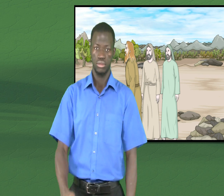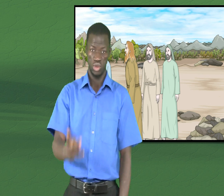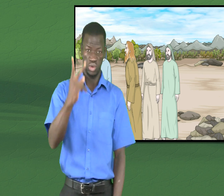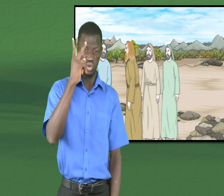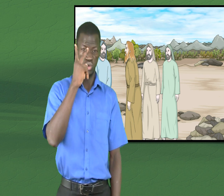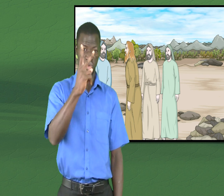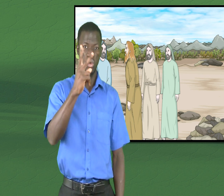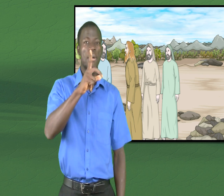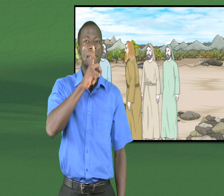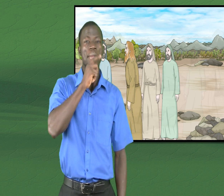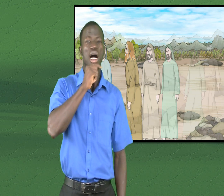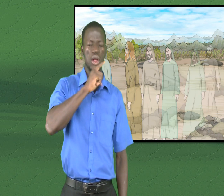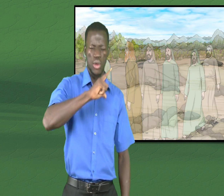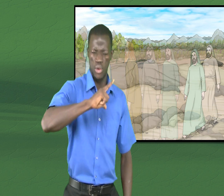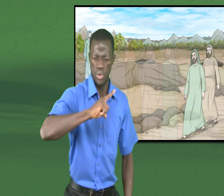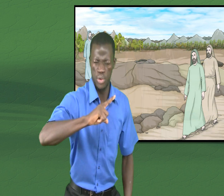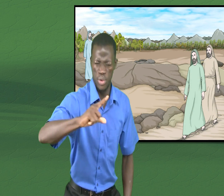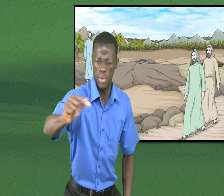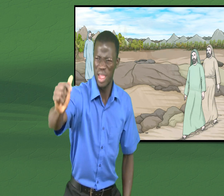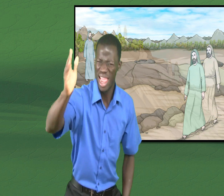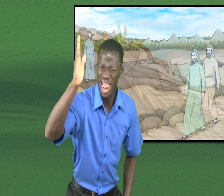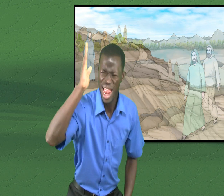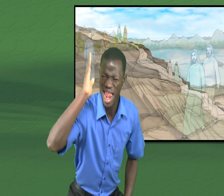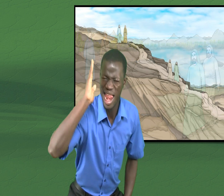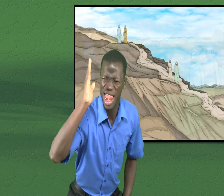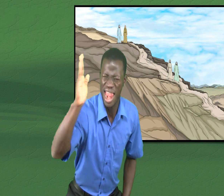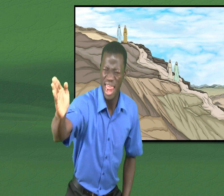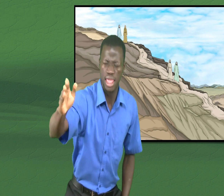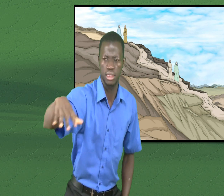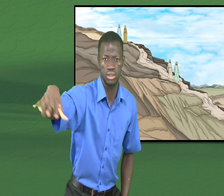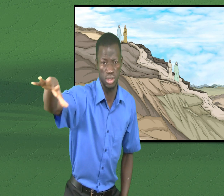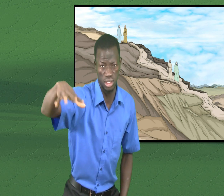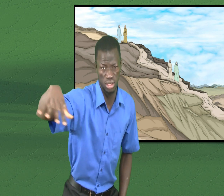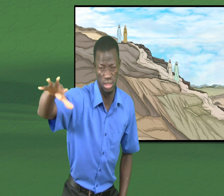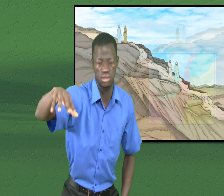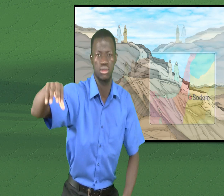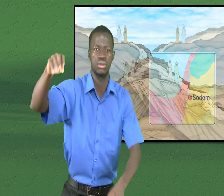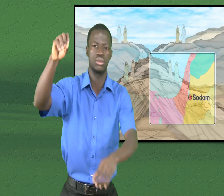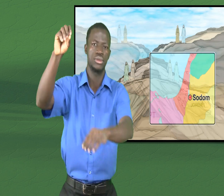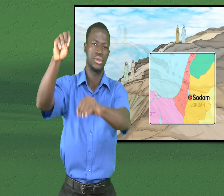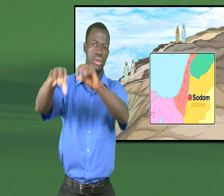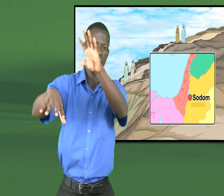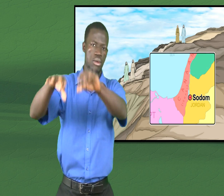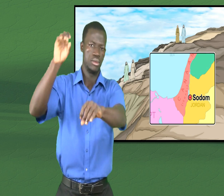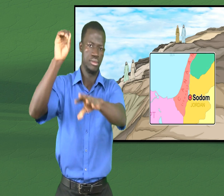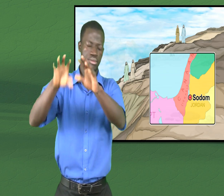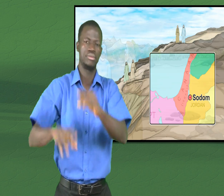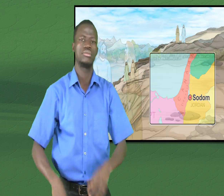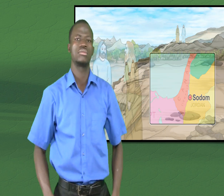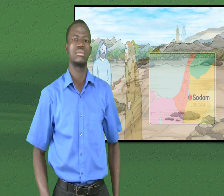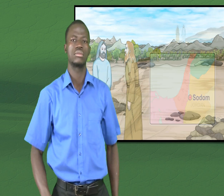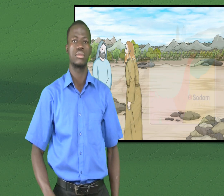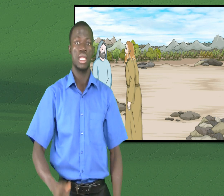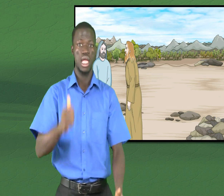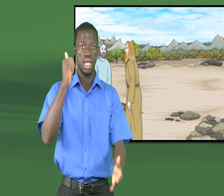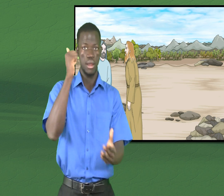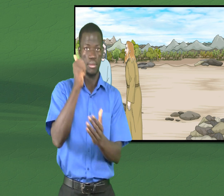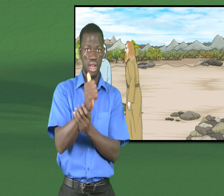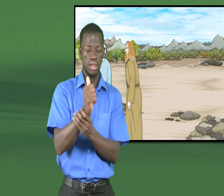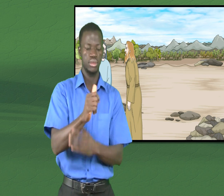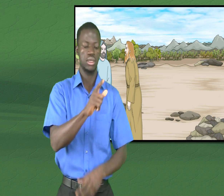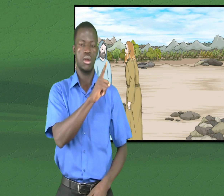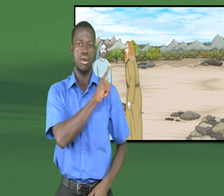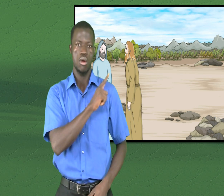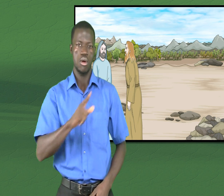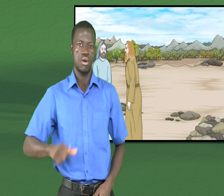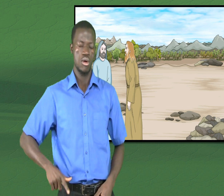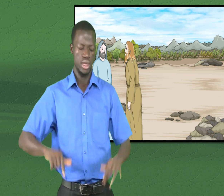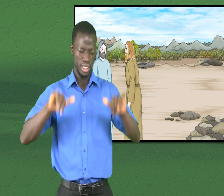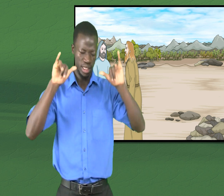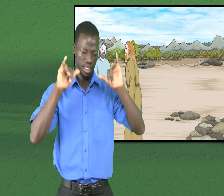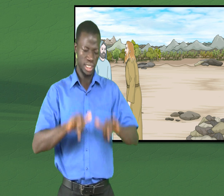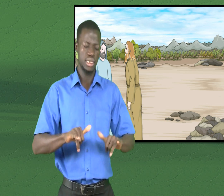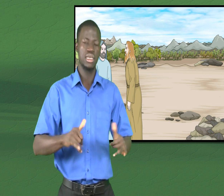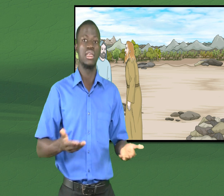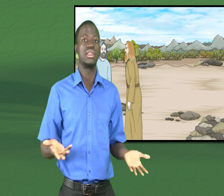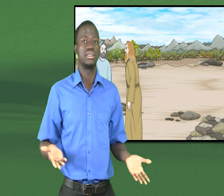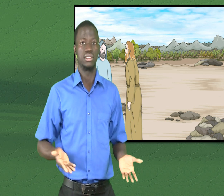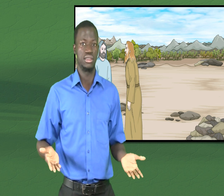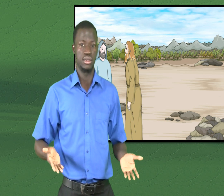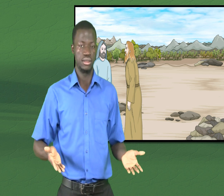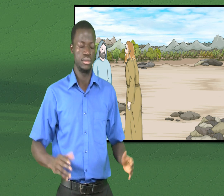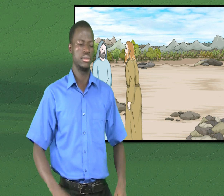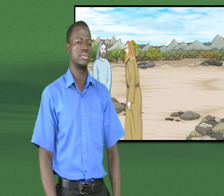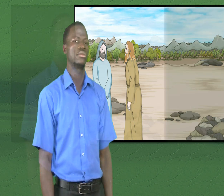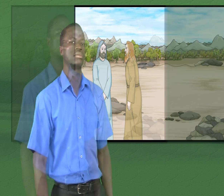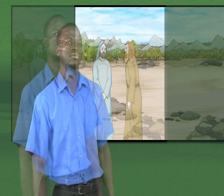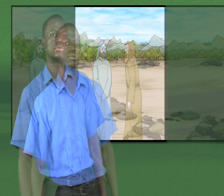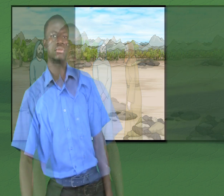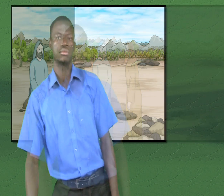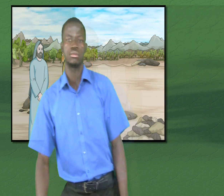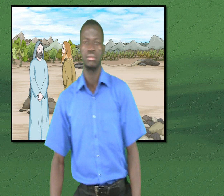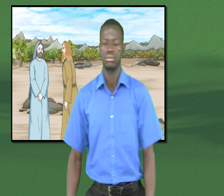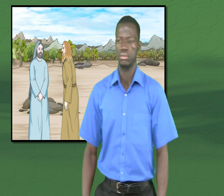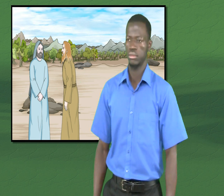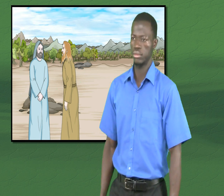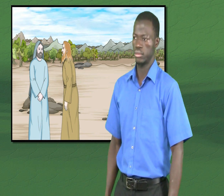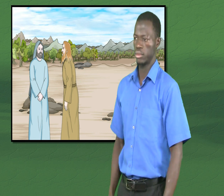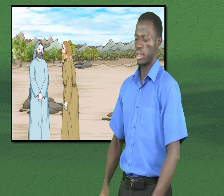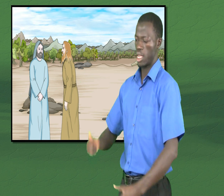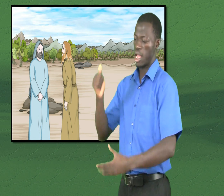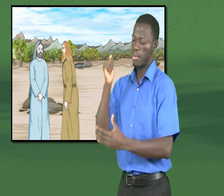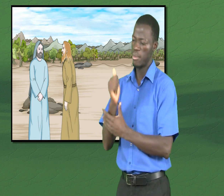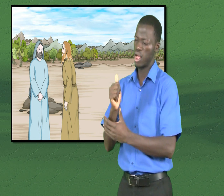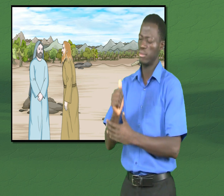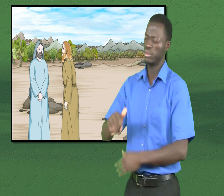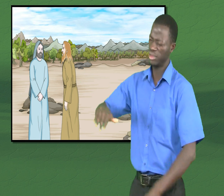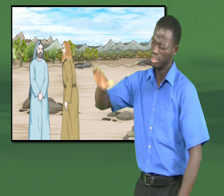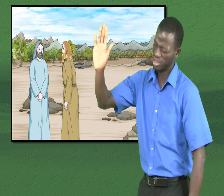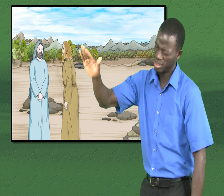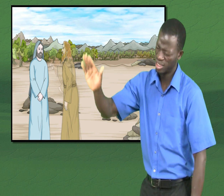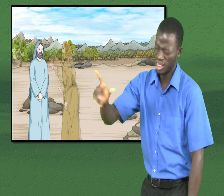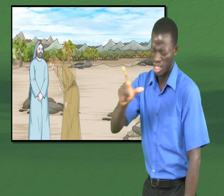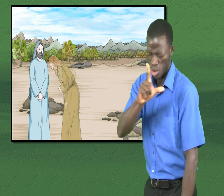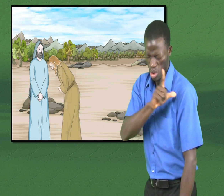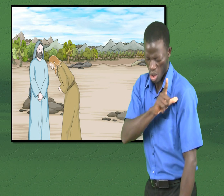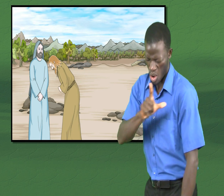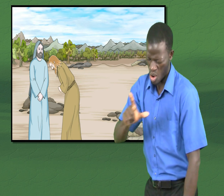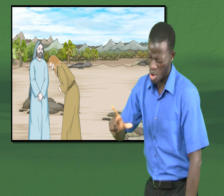And the two men turned away and went toward Sodom, but Abraham remained standing before the LORD.